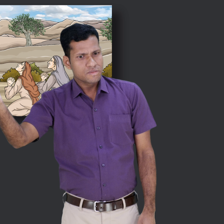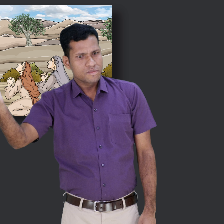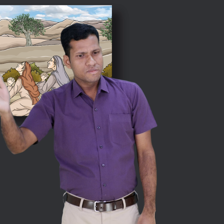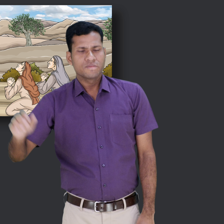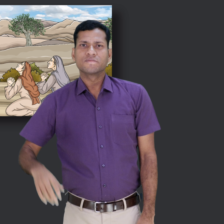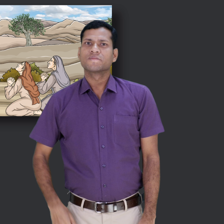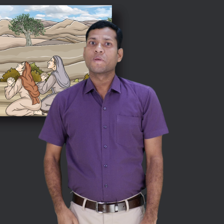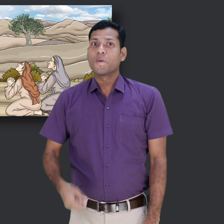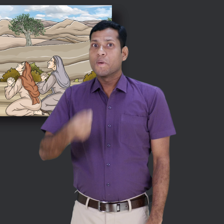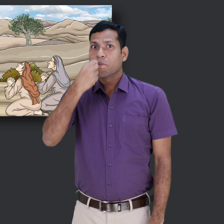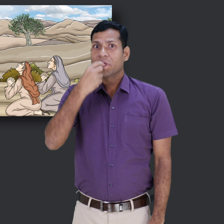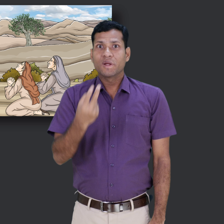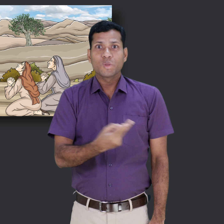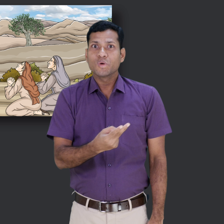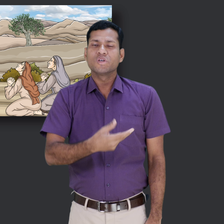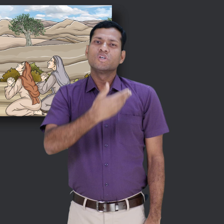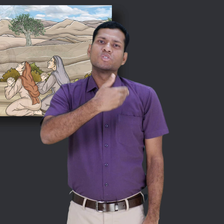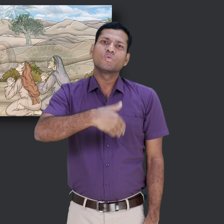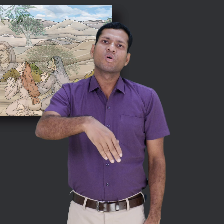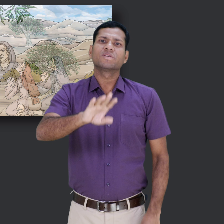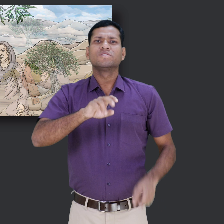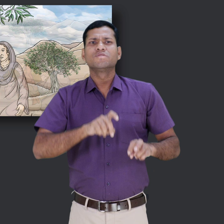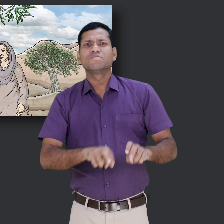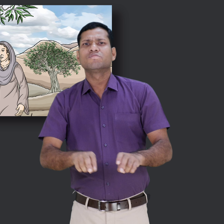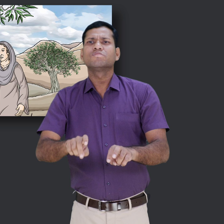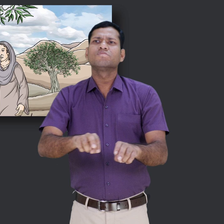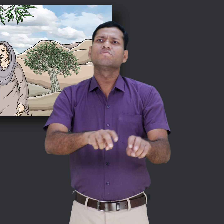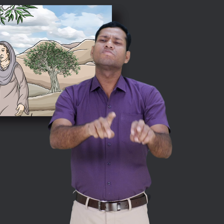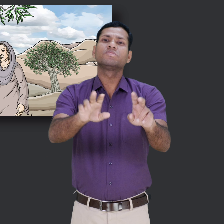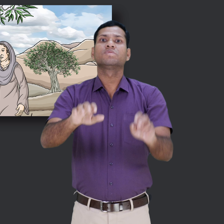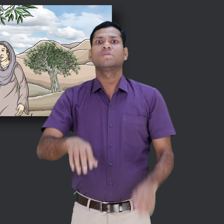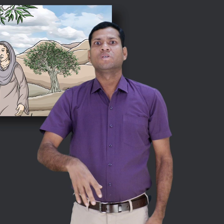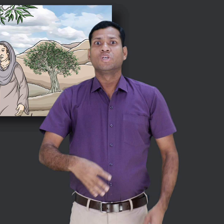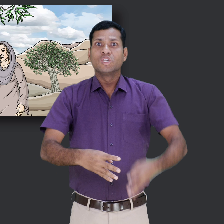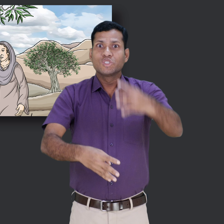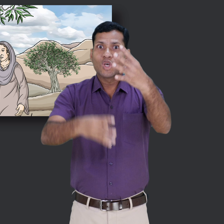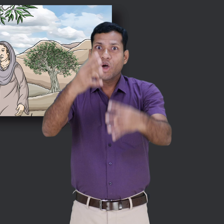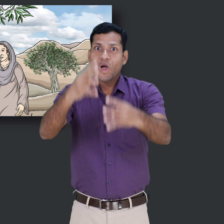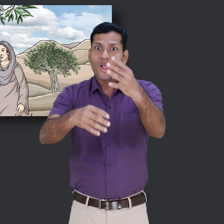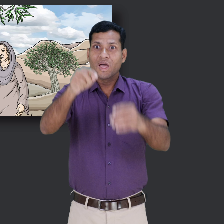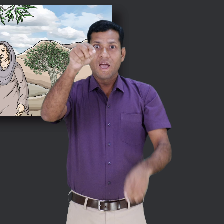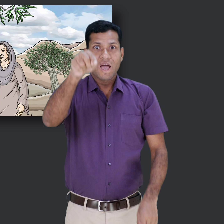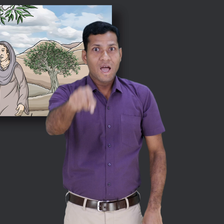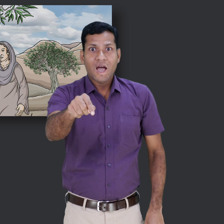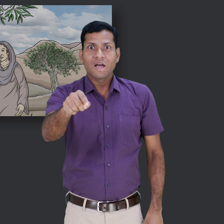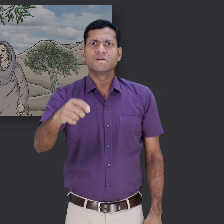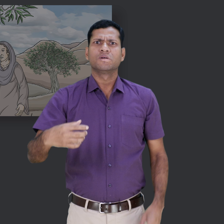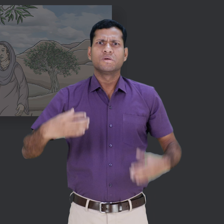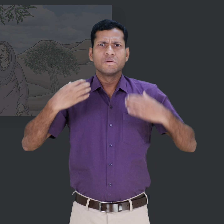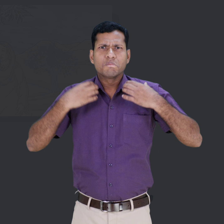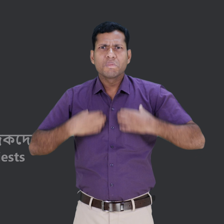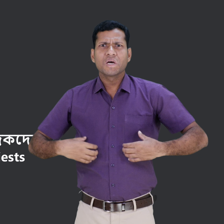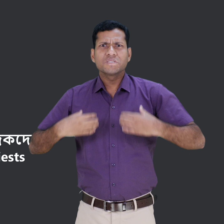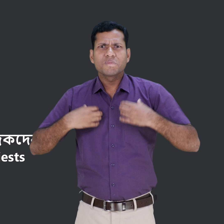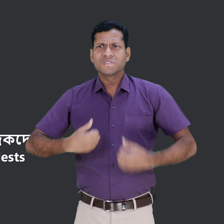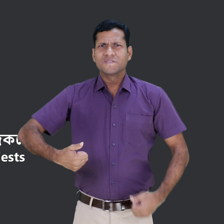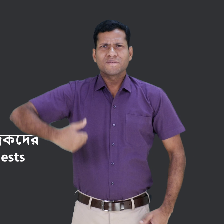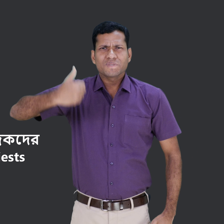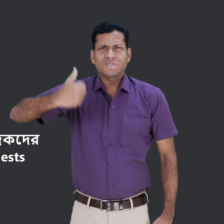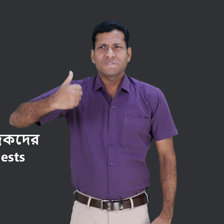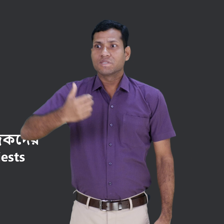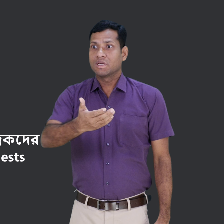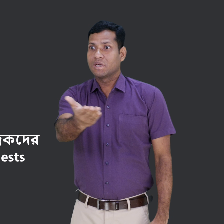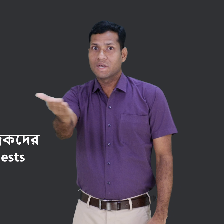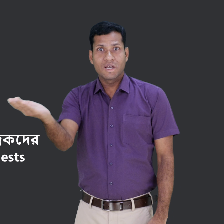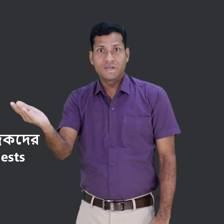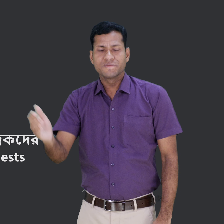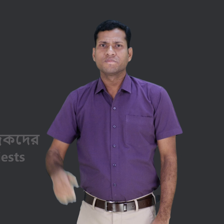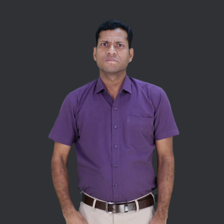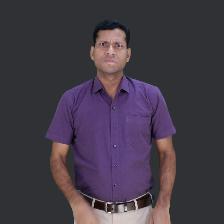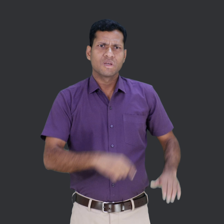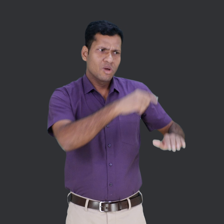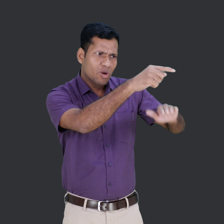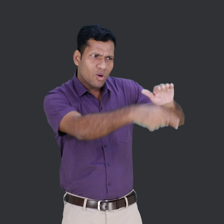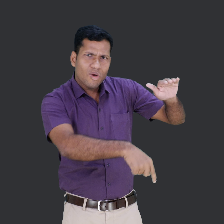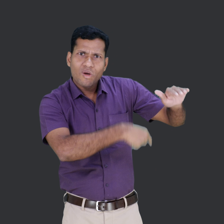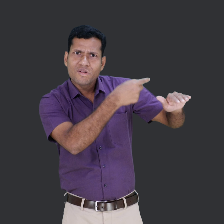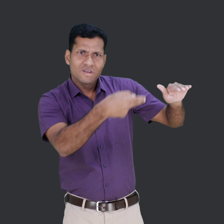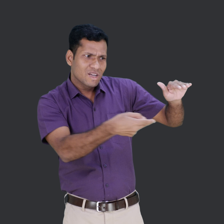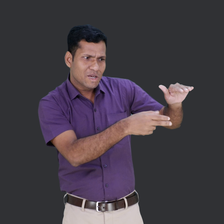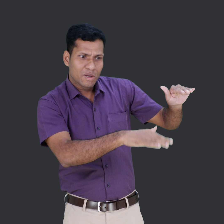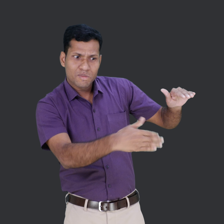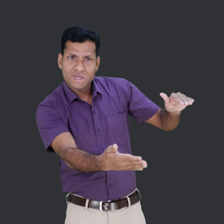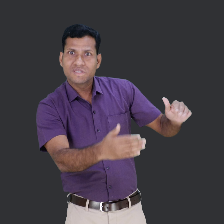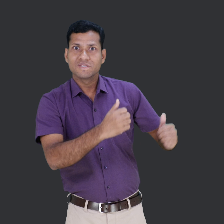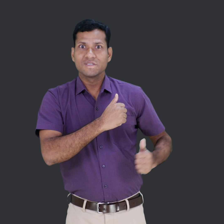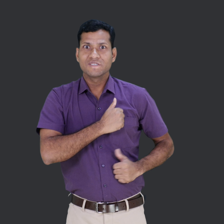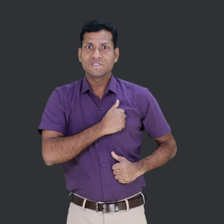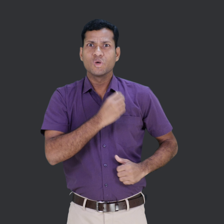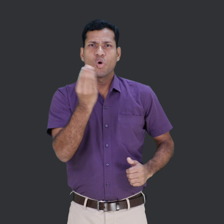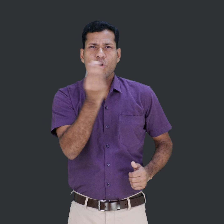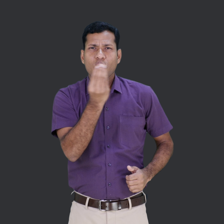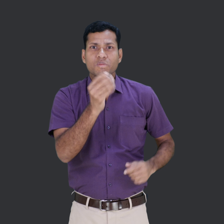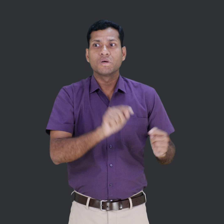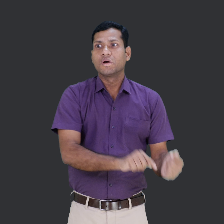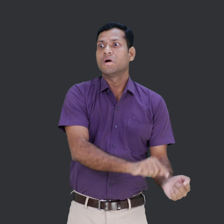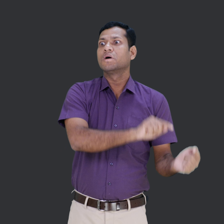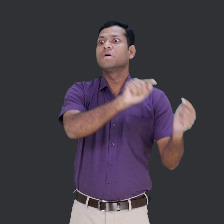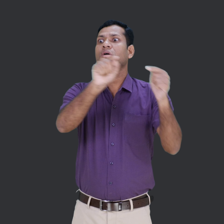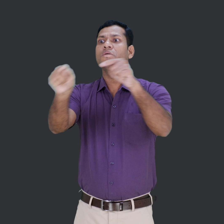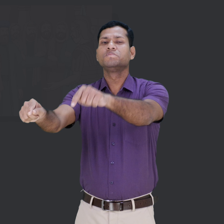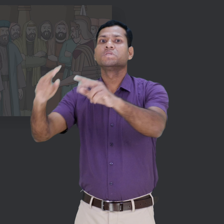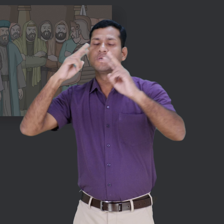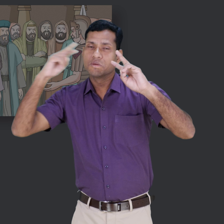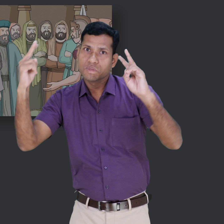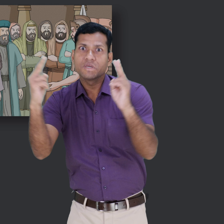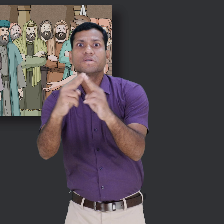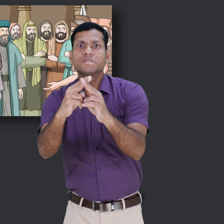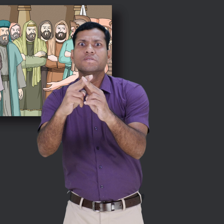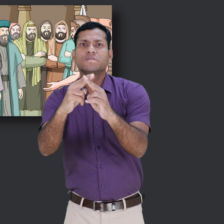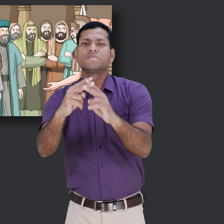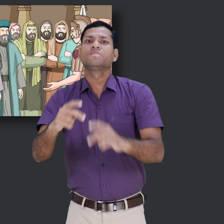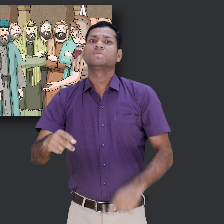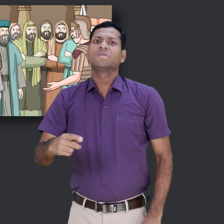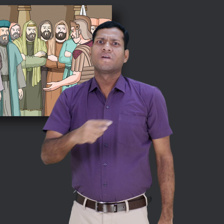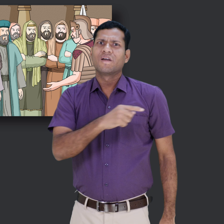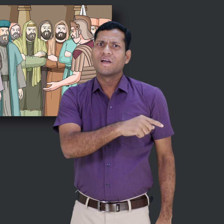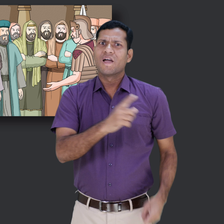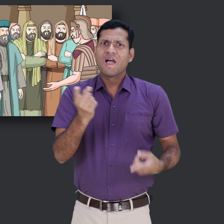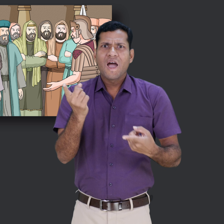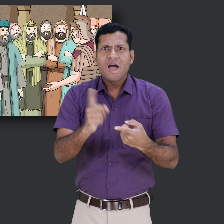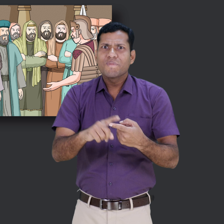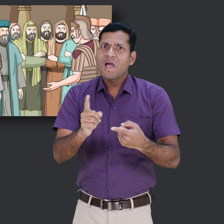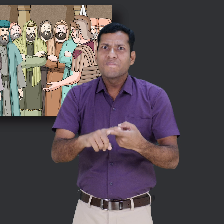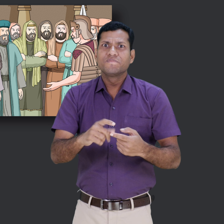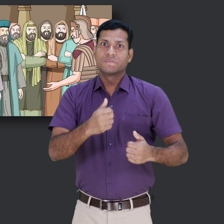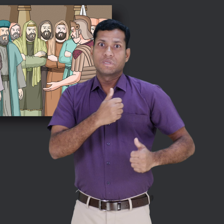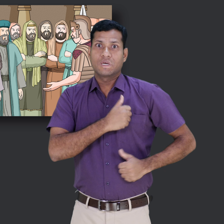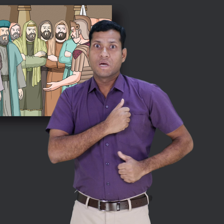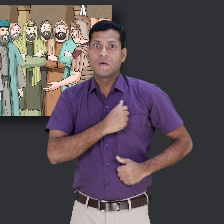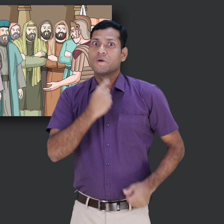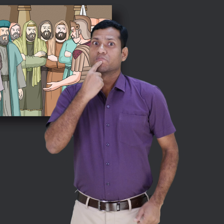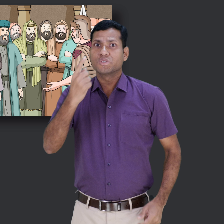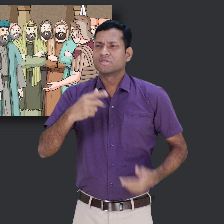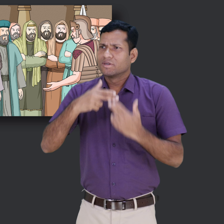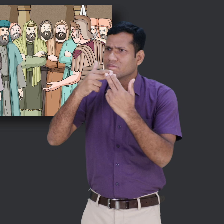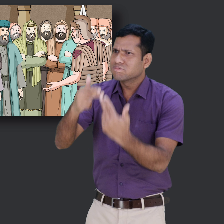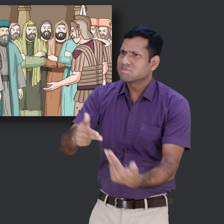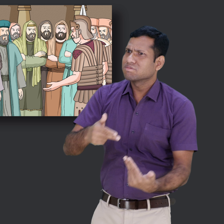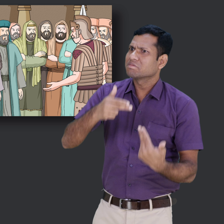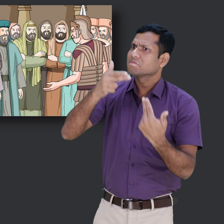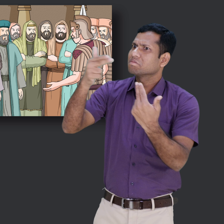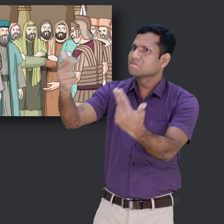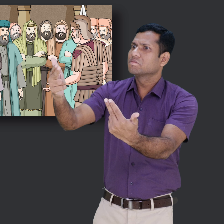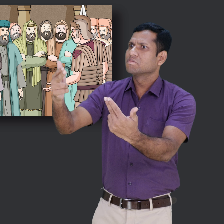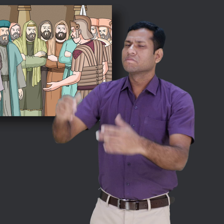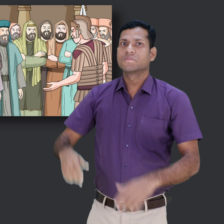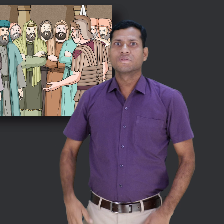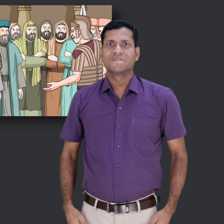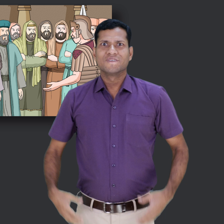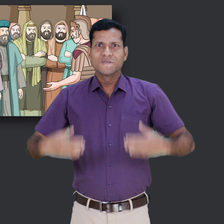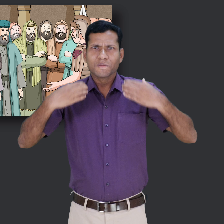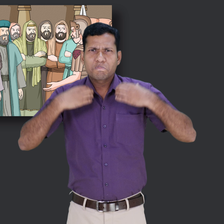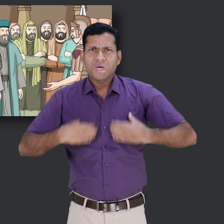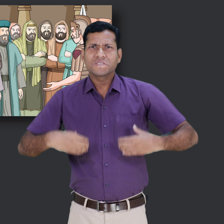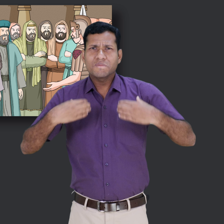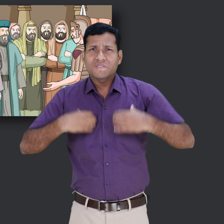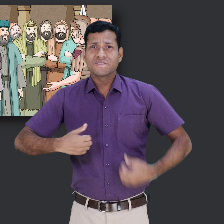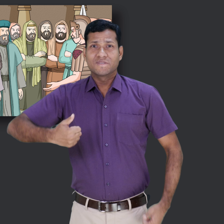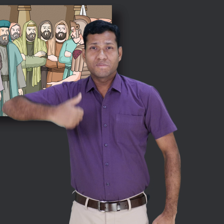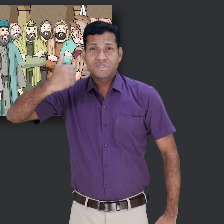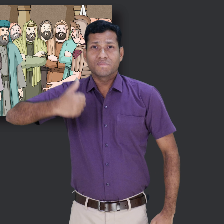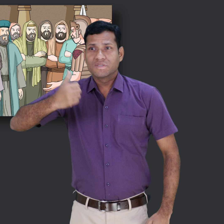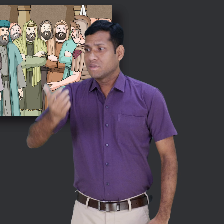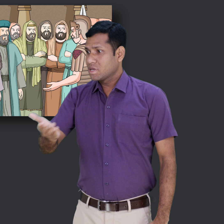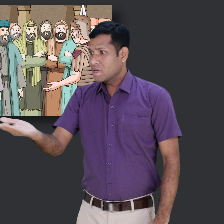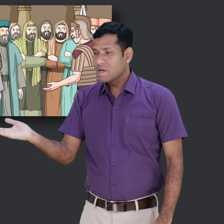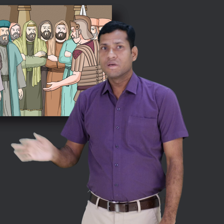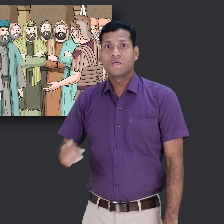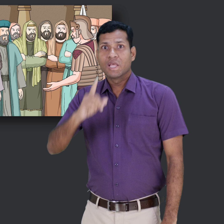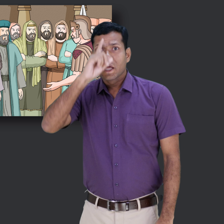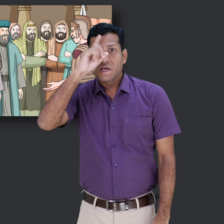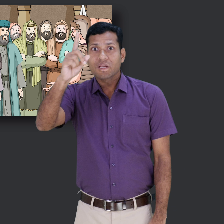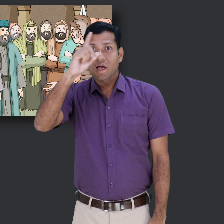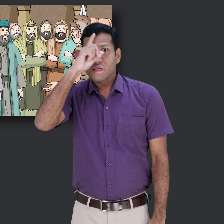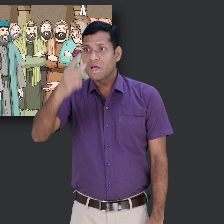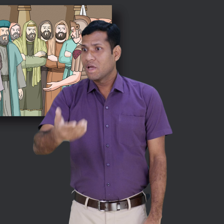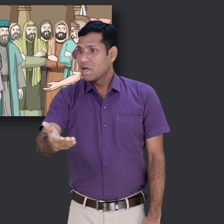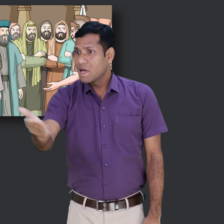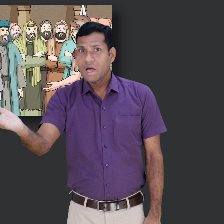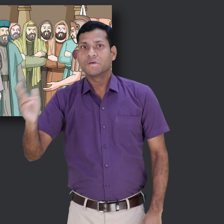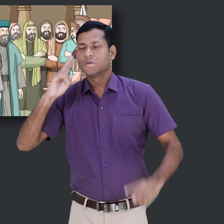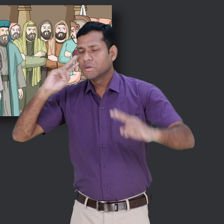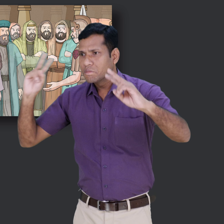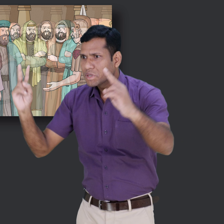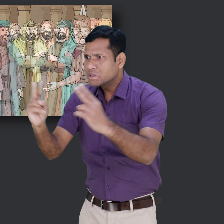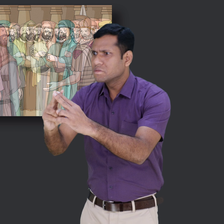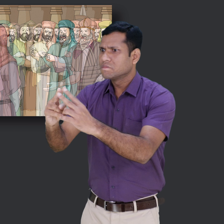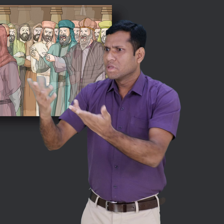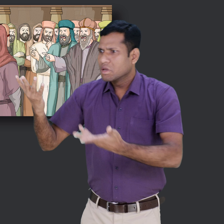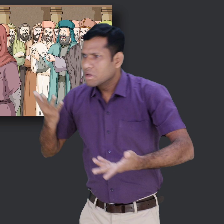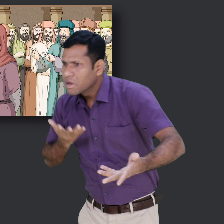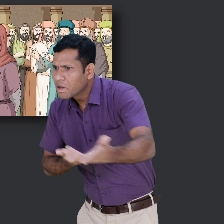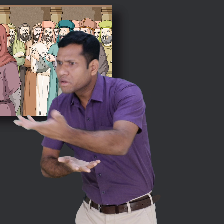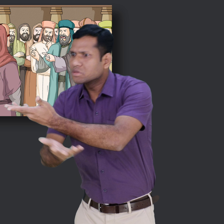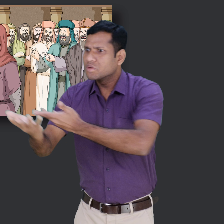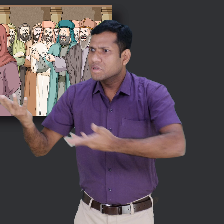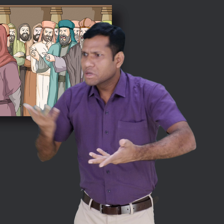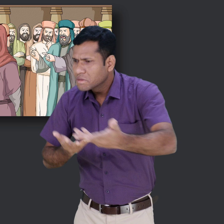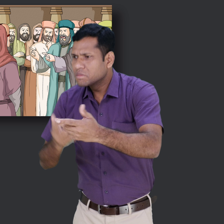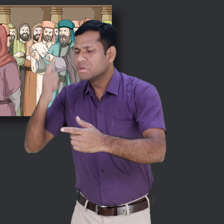While the women were on their way, some of the guards went into the city and reported to the chief priests all that had happened.